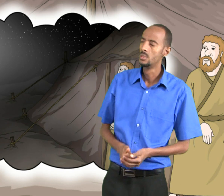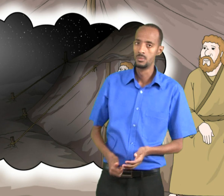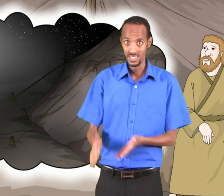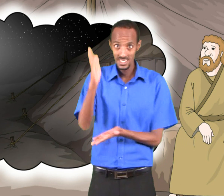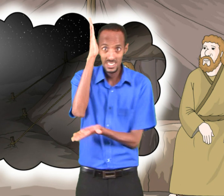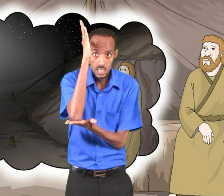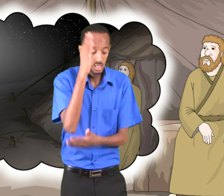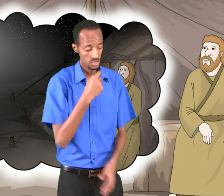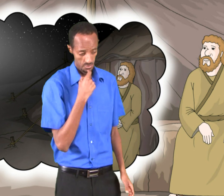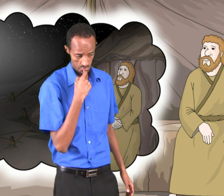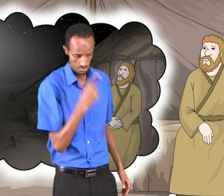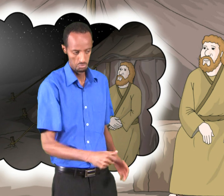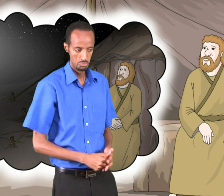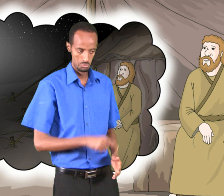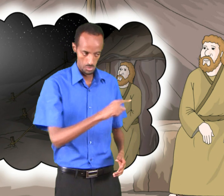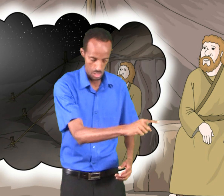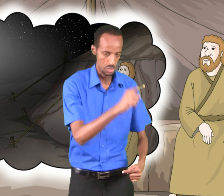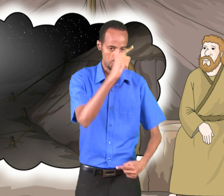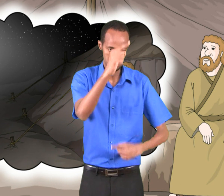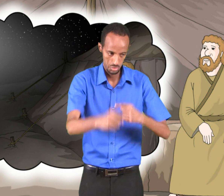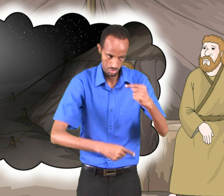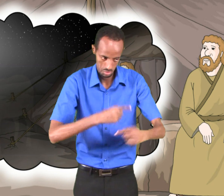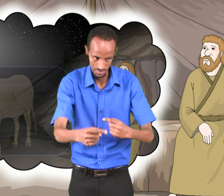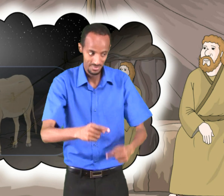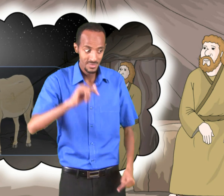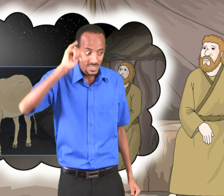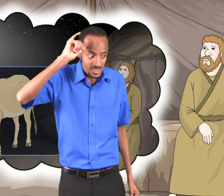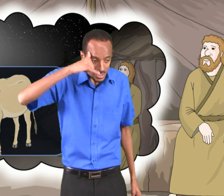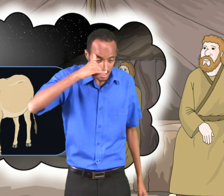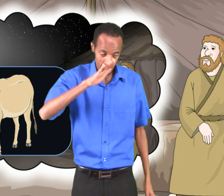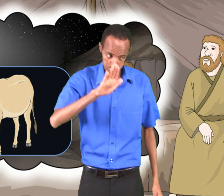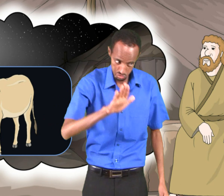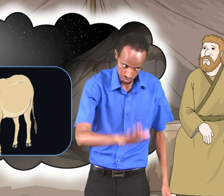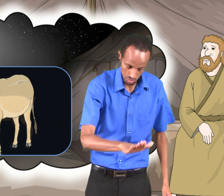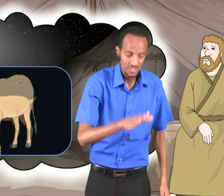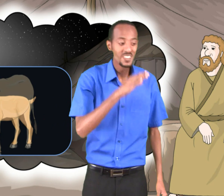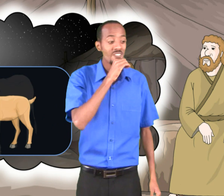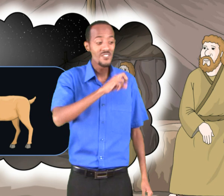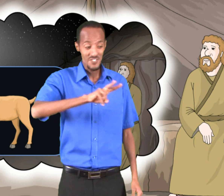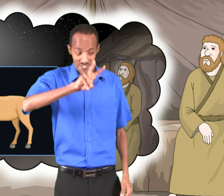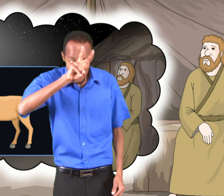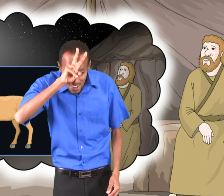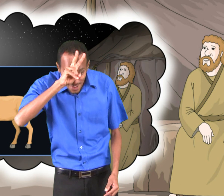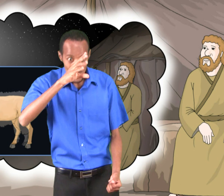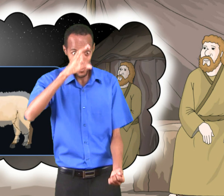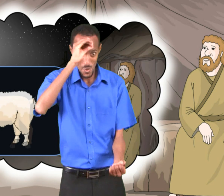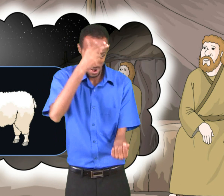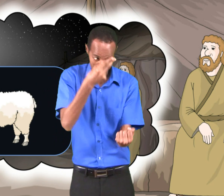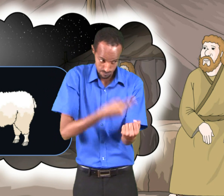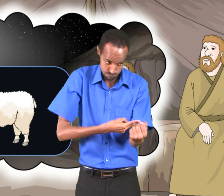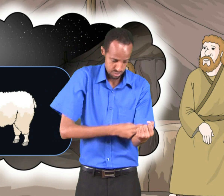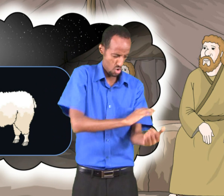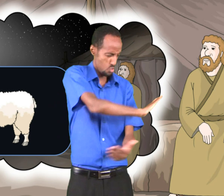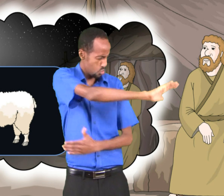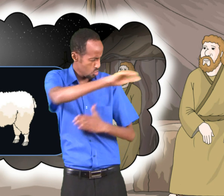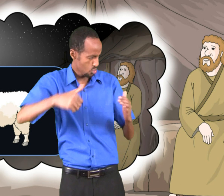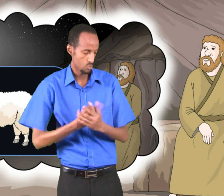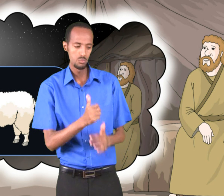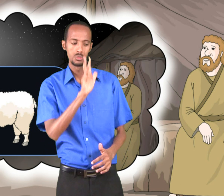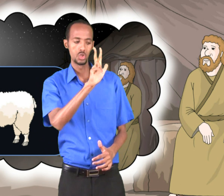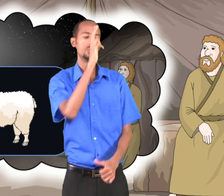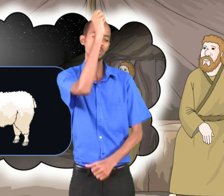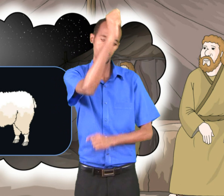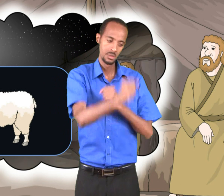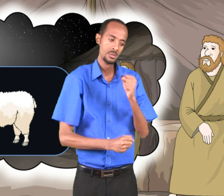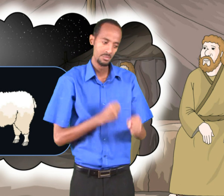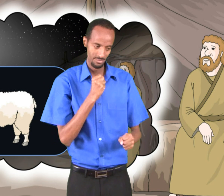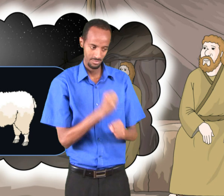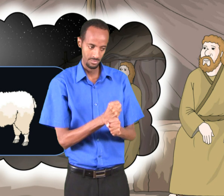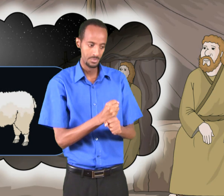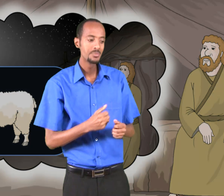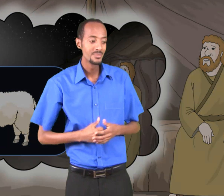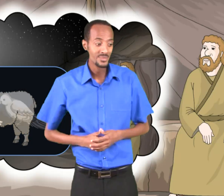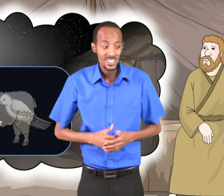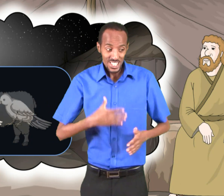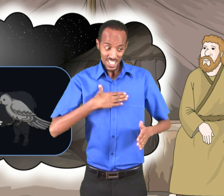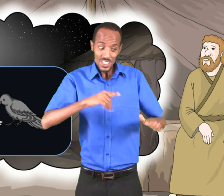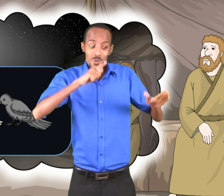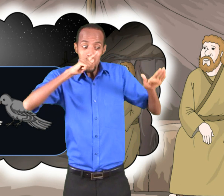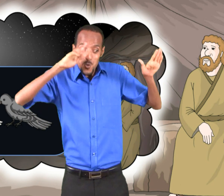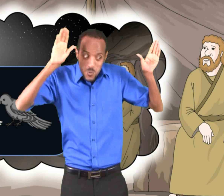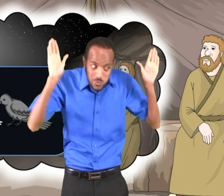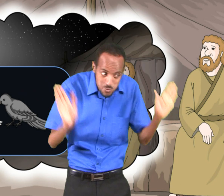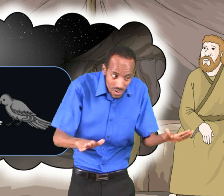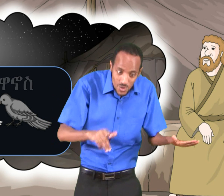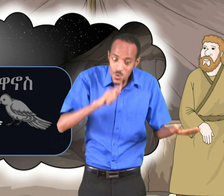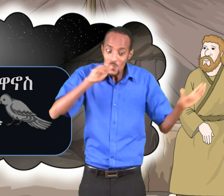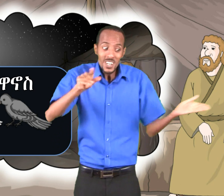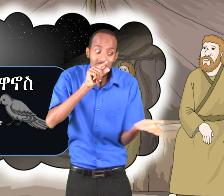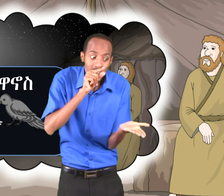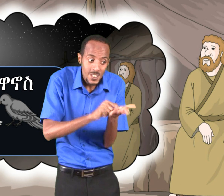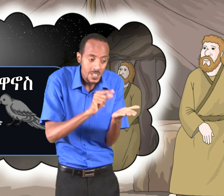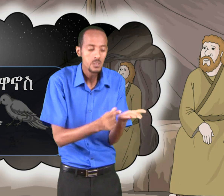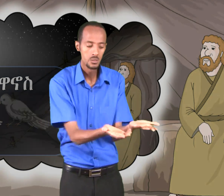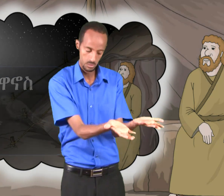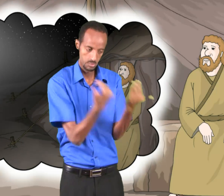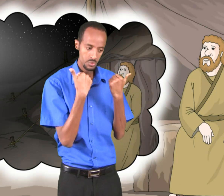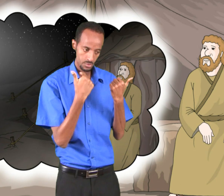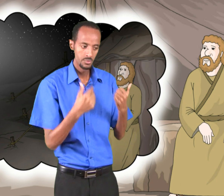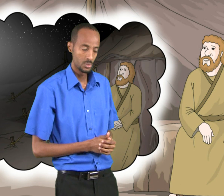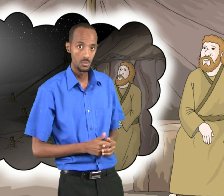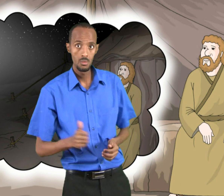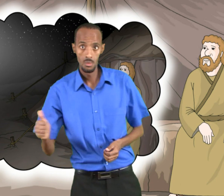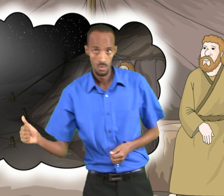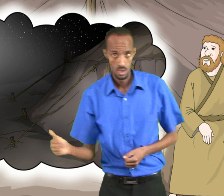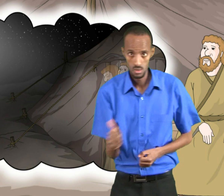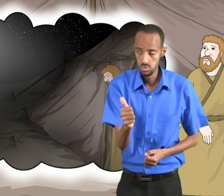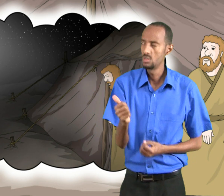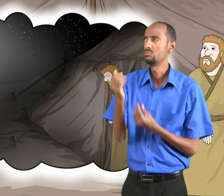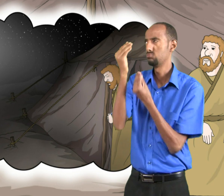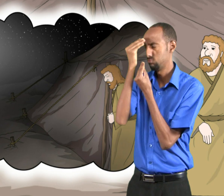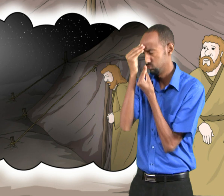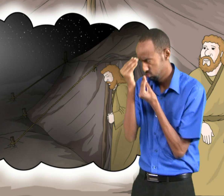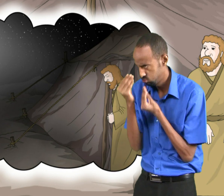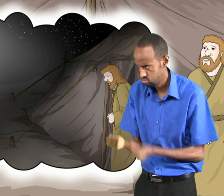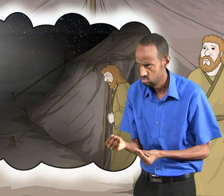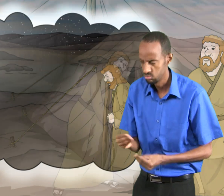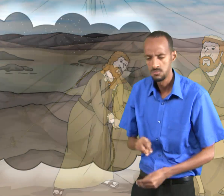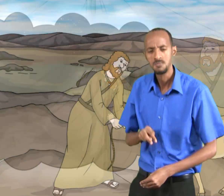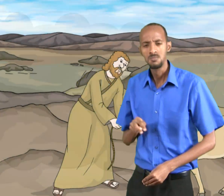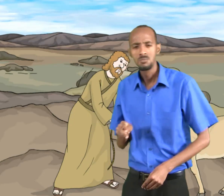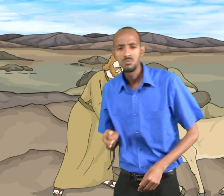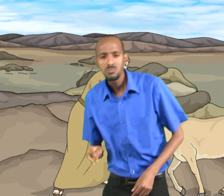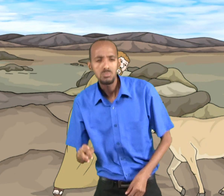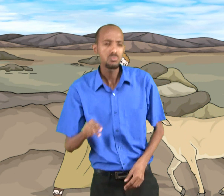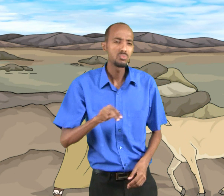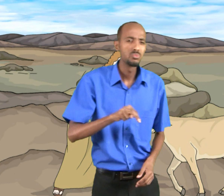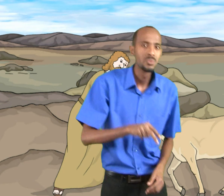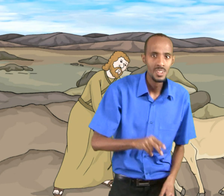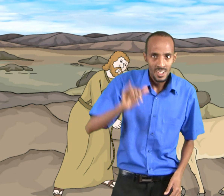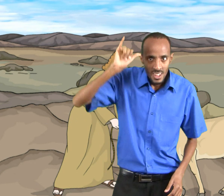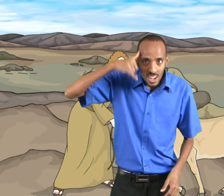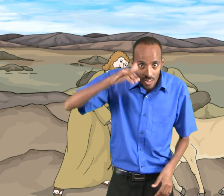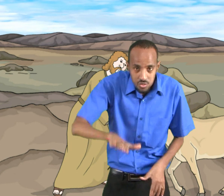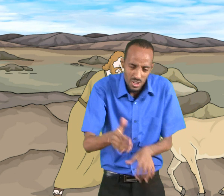And the LORD said to him, “Bring Me a heifer, a goat, and a ram, each three years old, along with a turtledove and a young pigeon.”